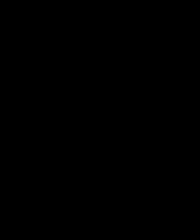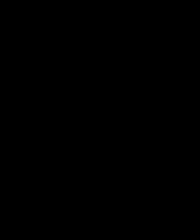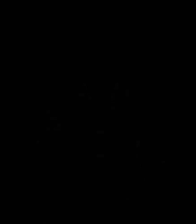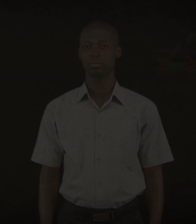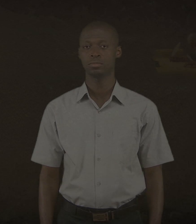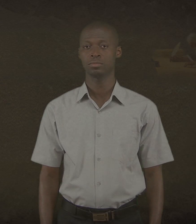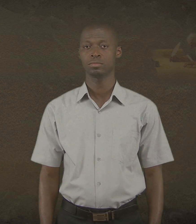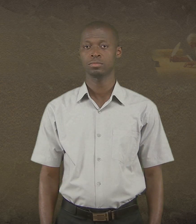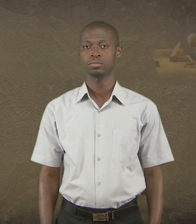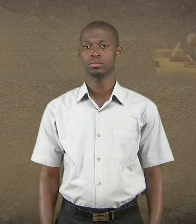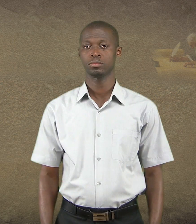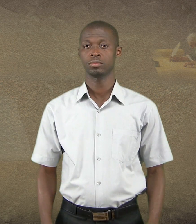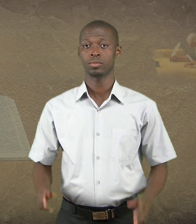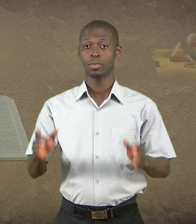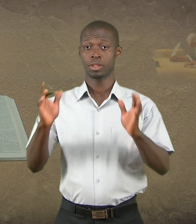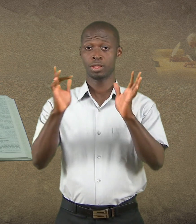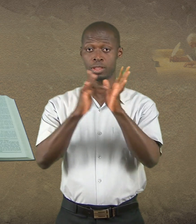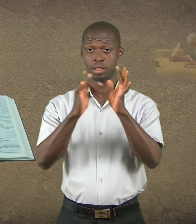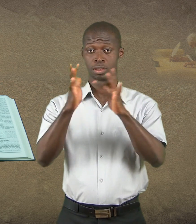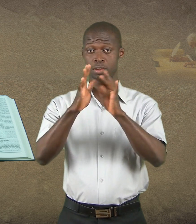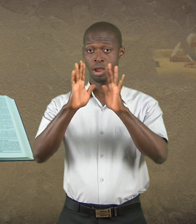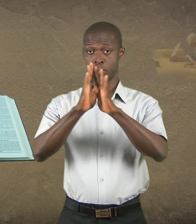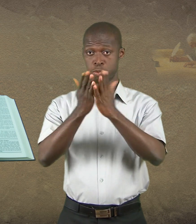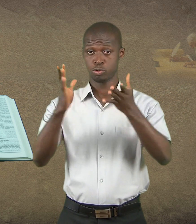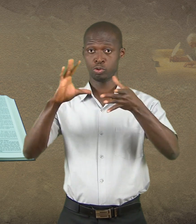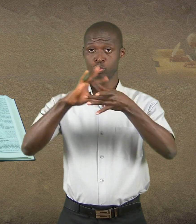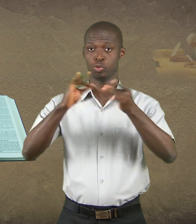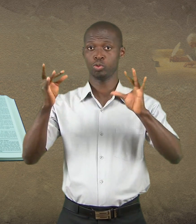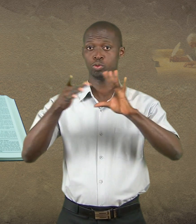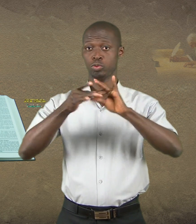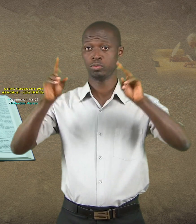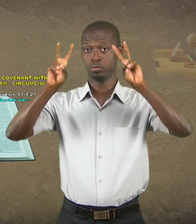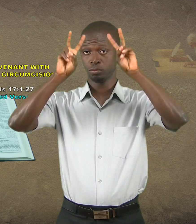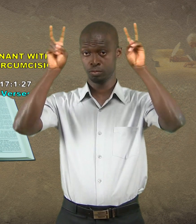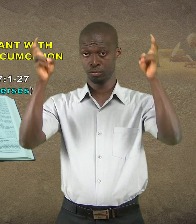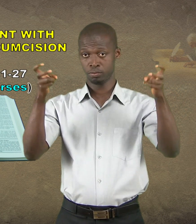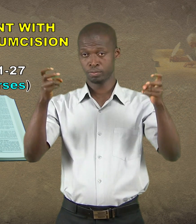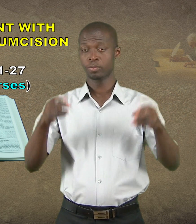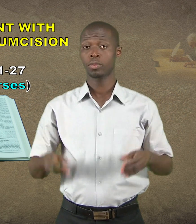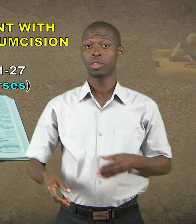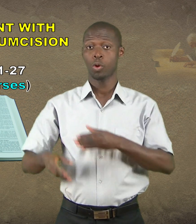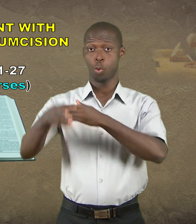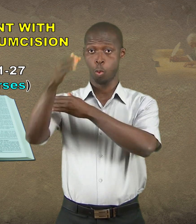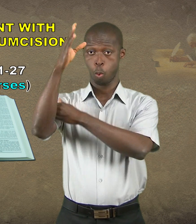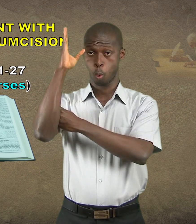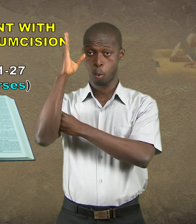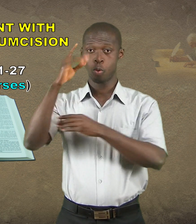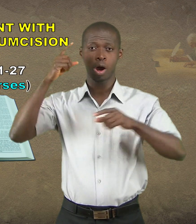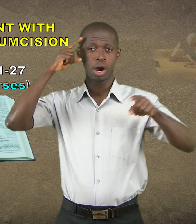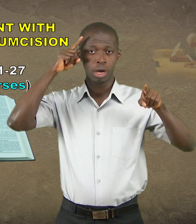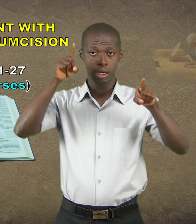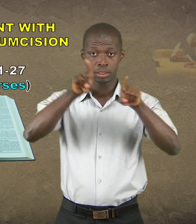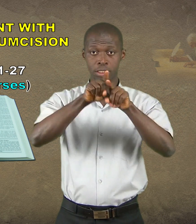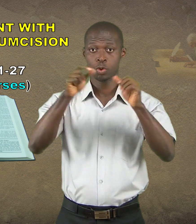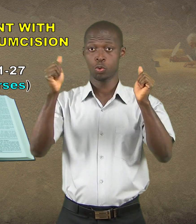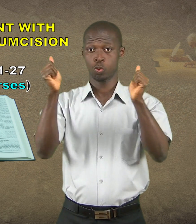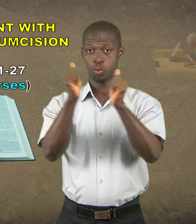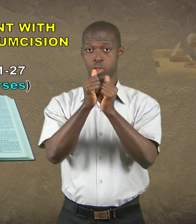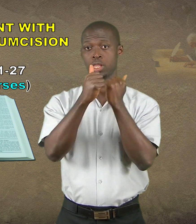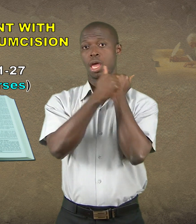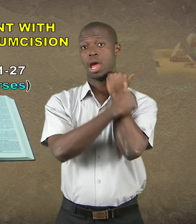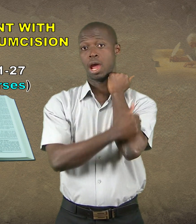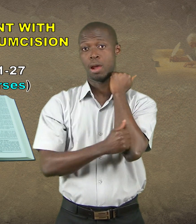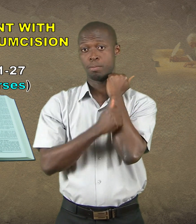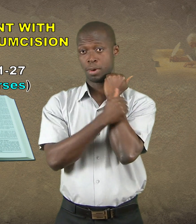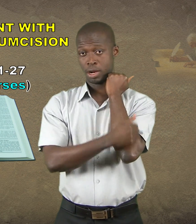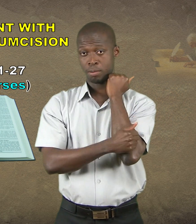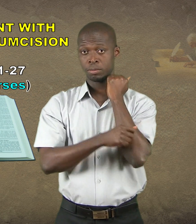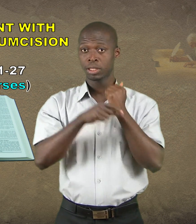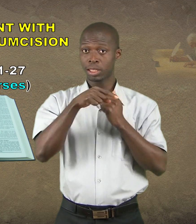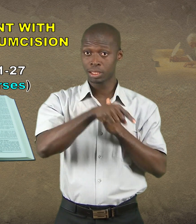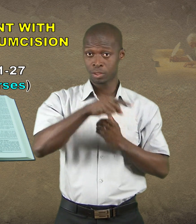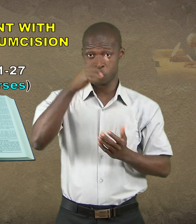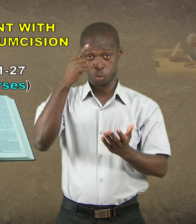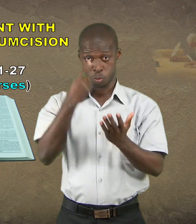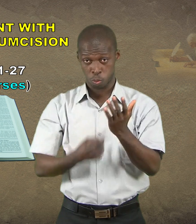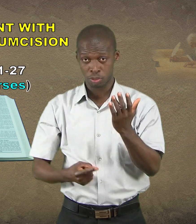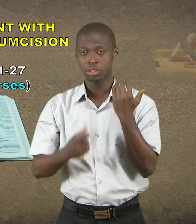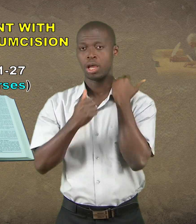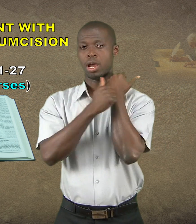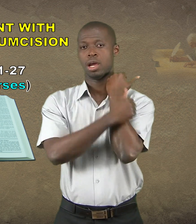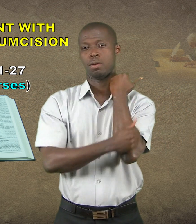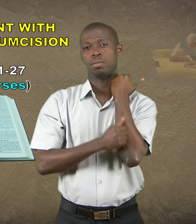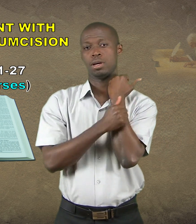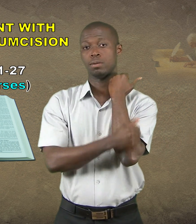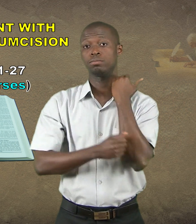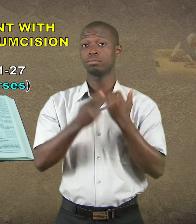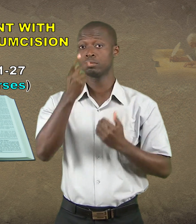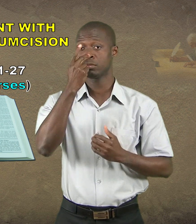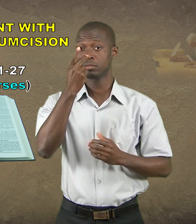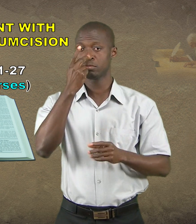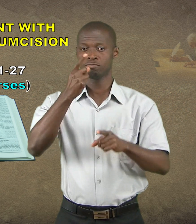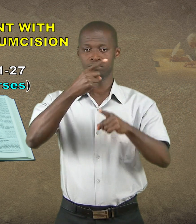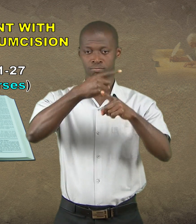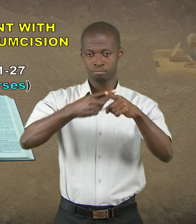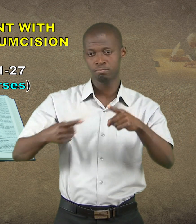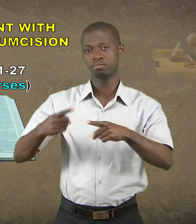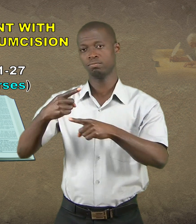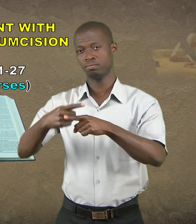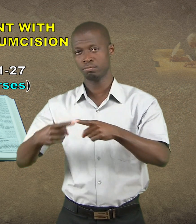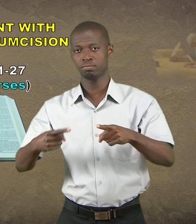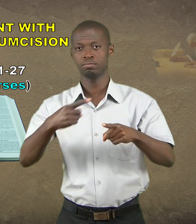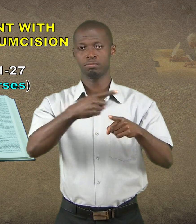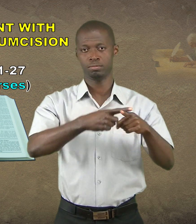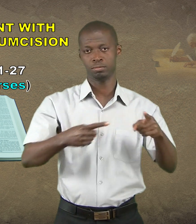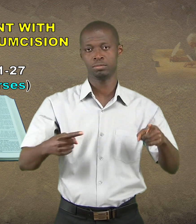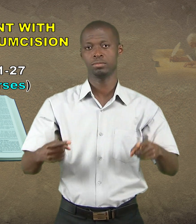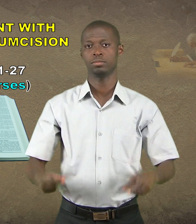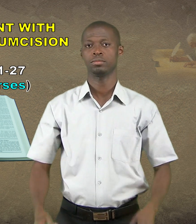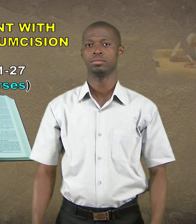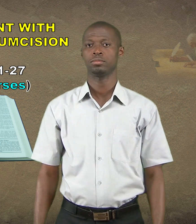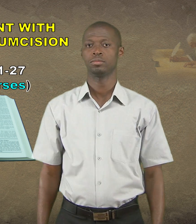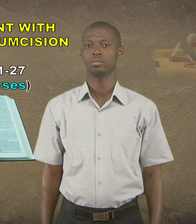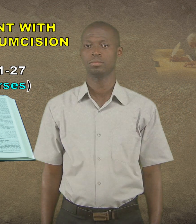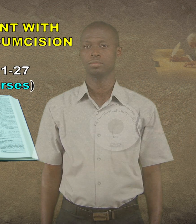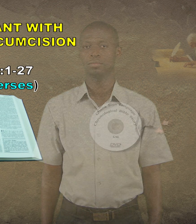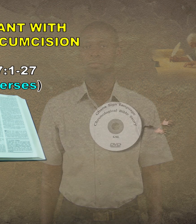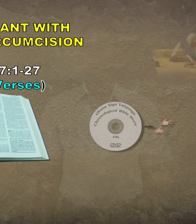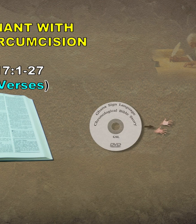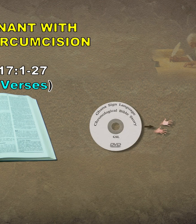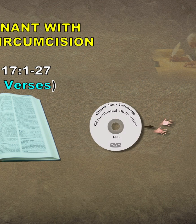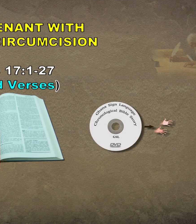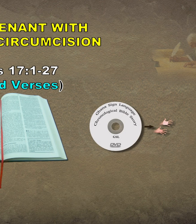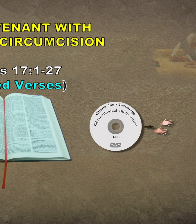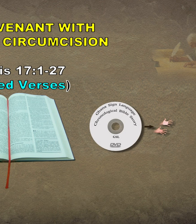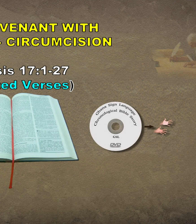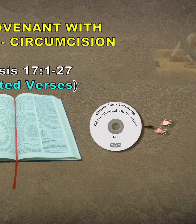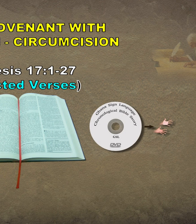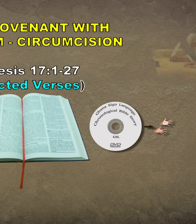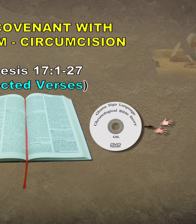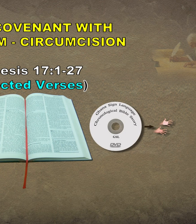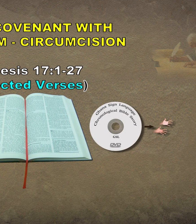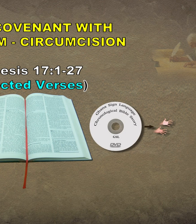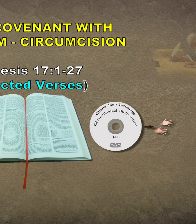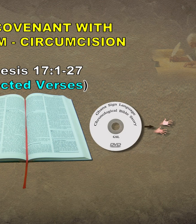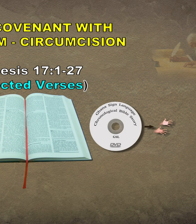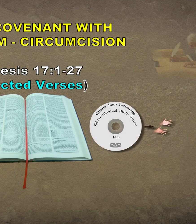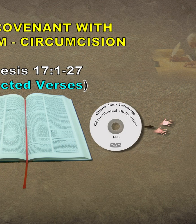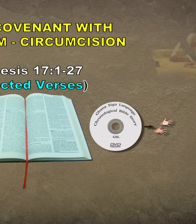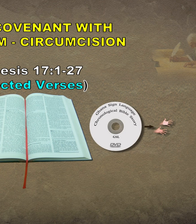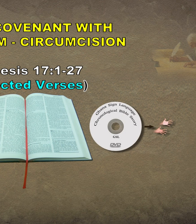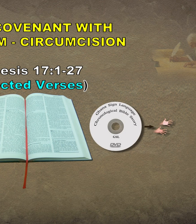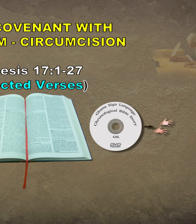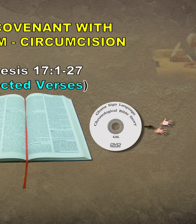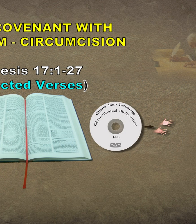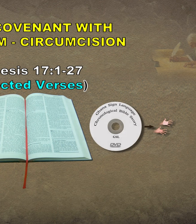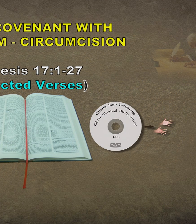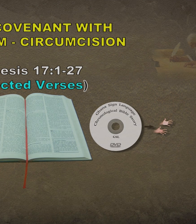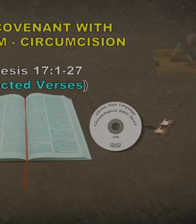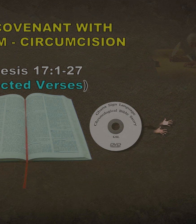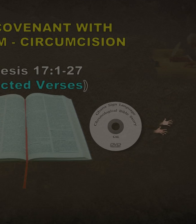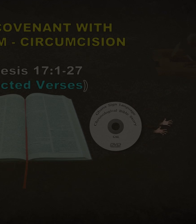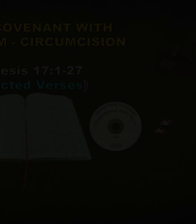God's covenant with Abraham - circumcision